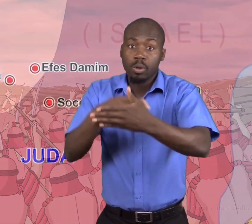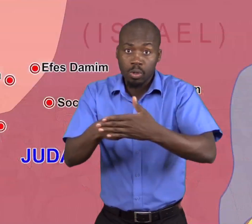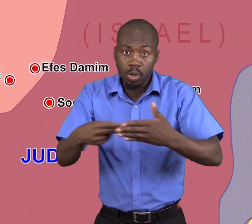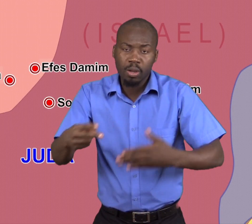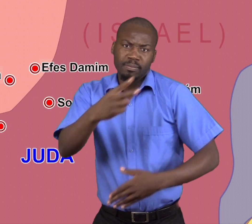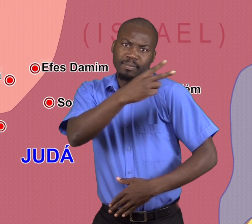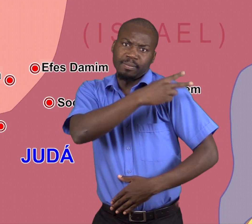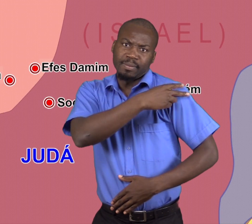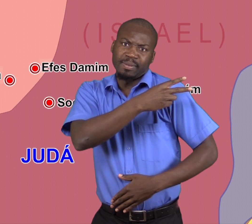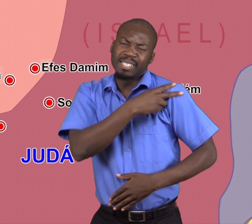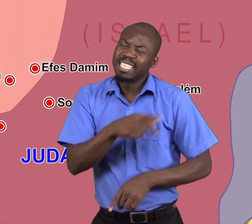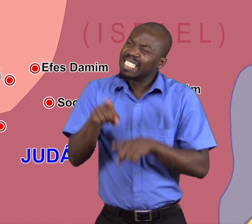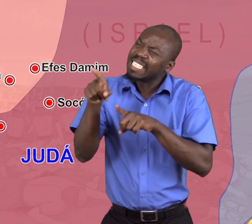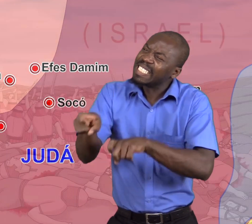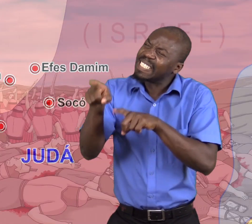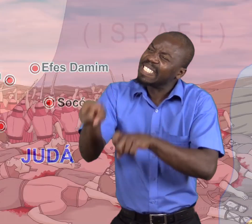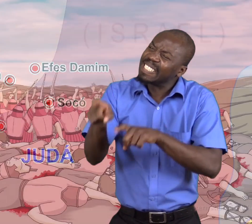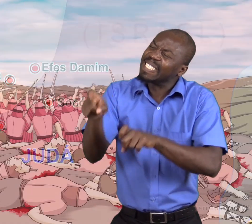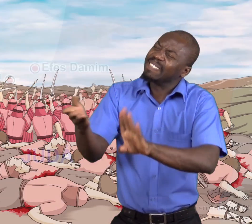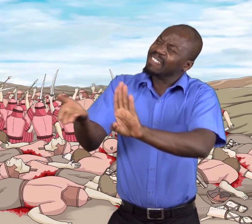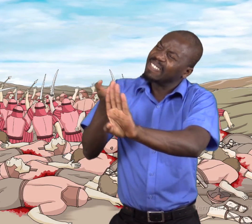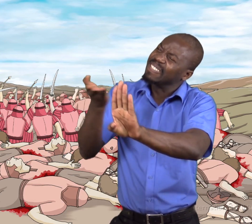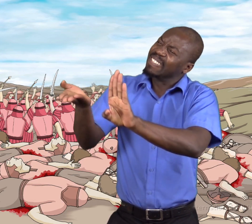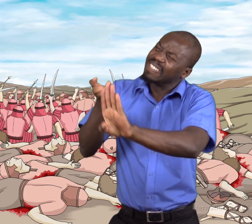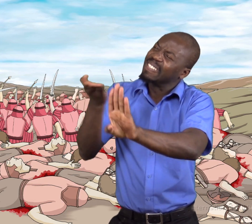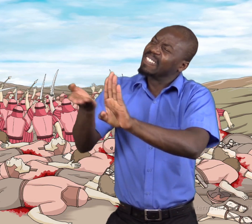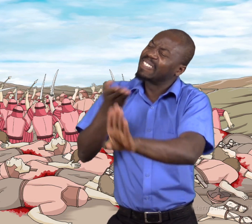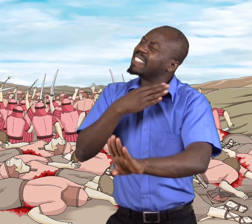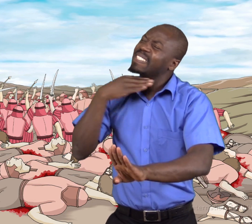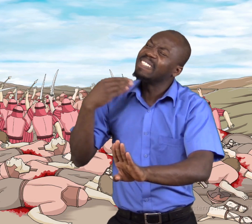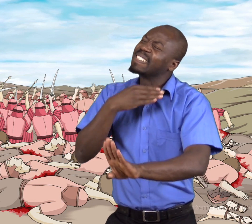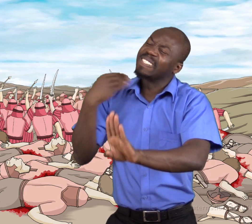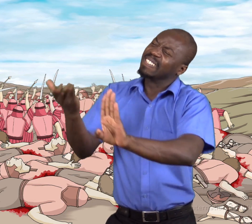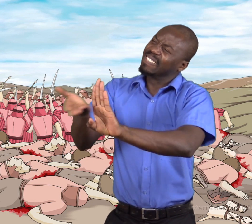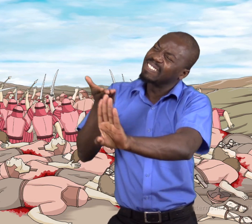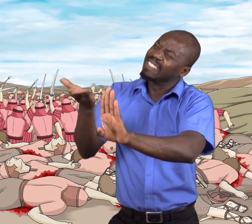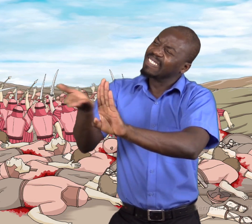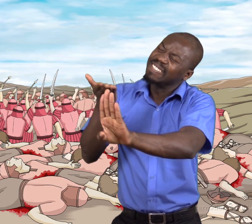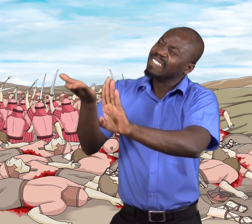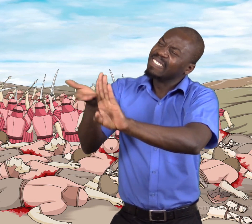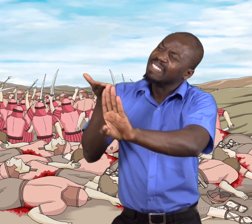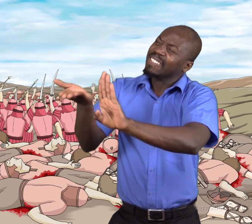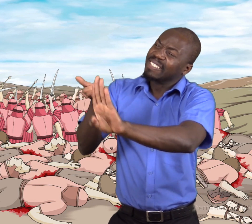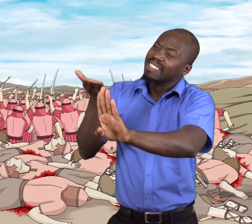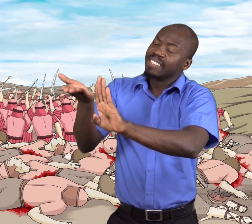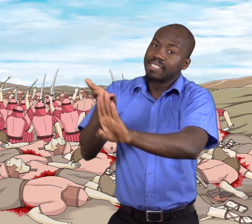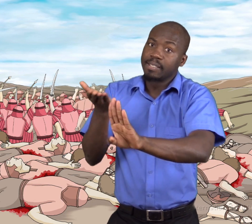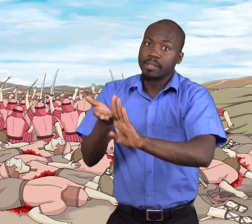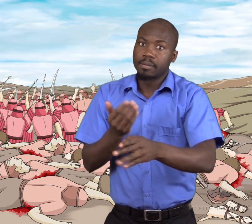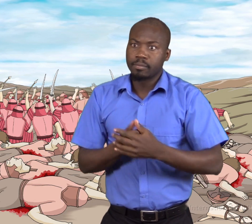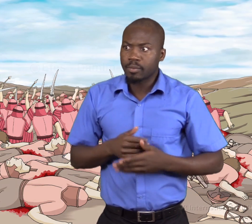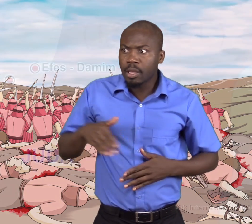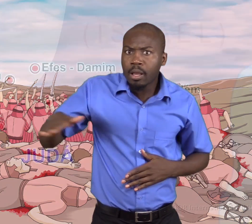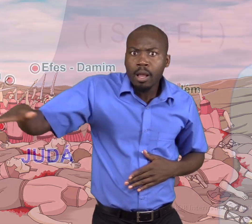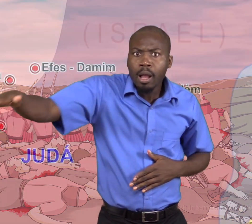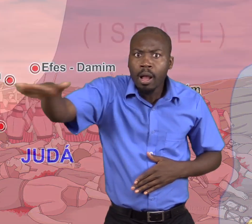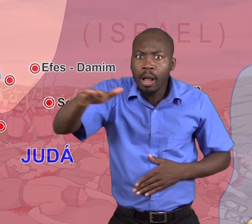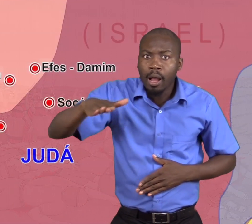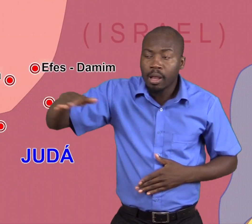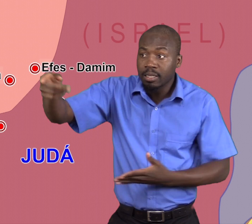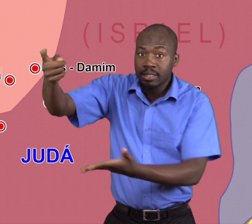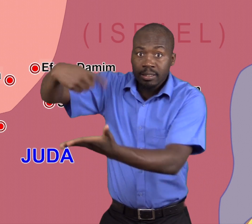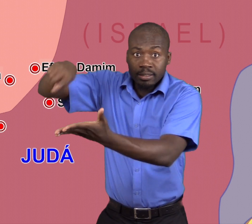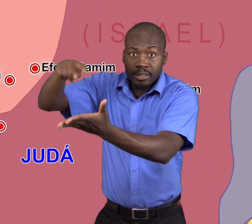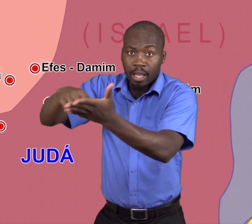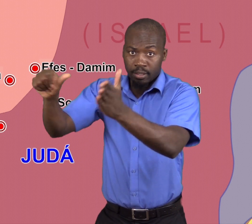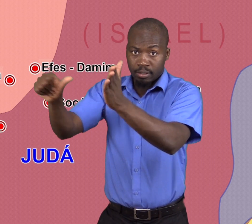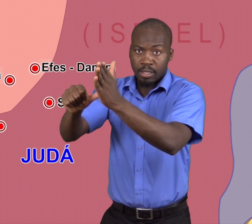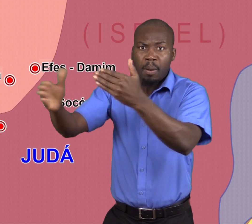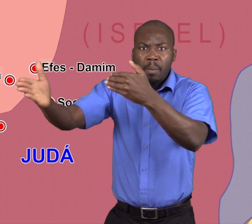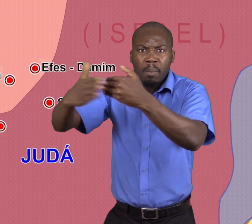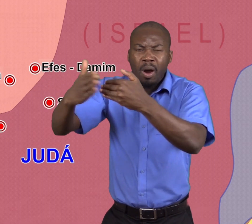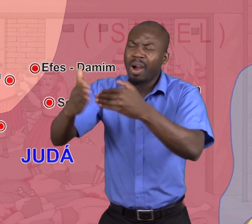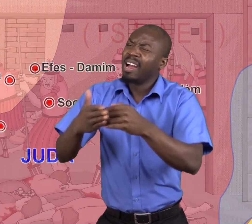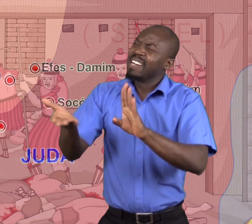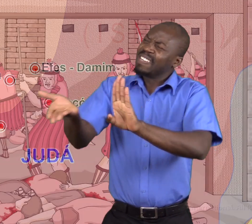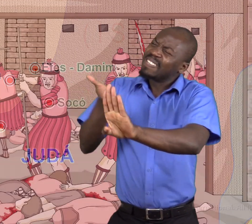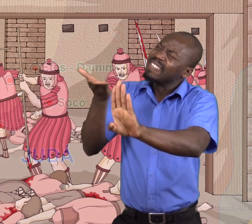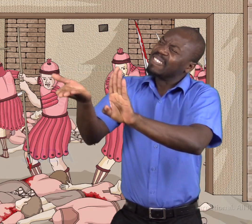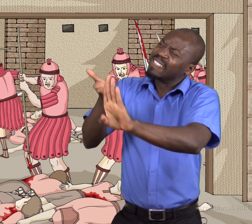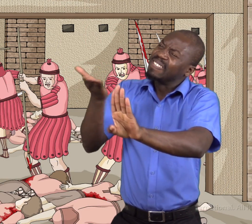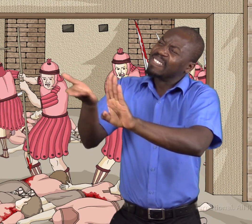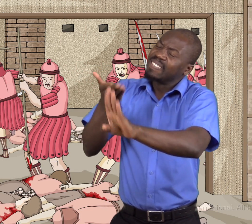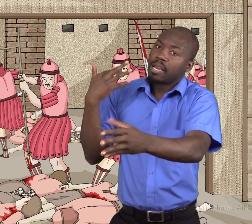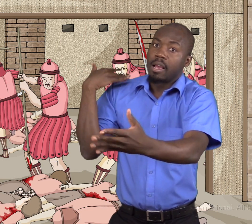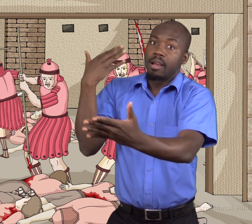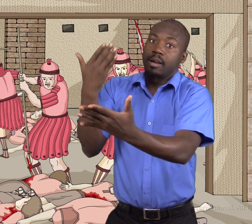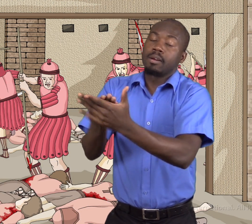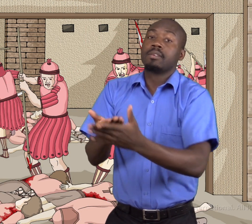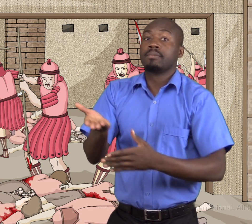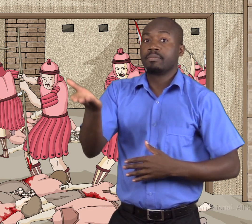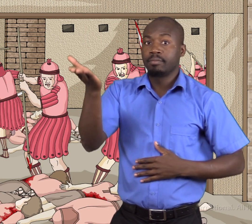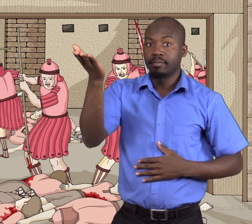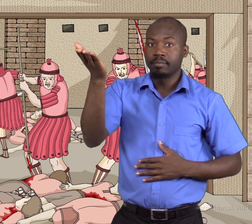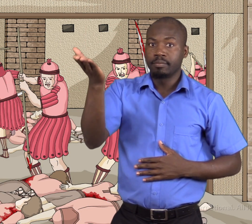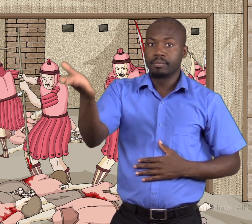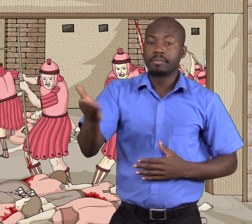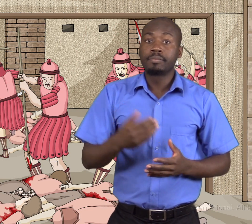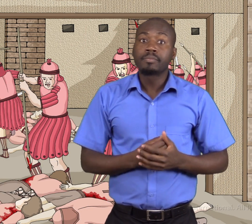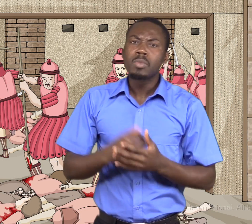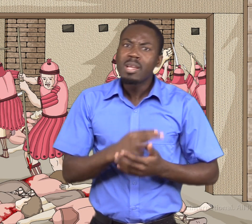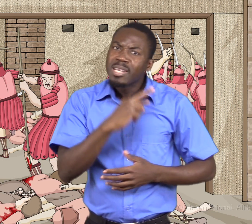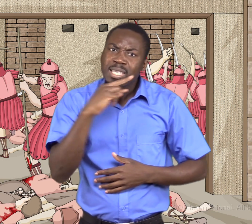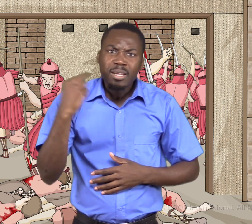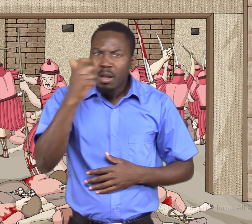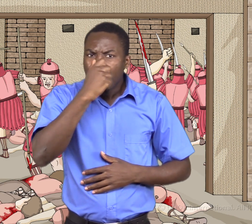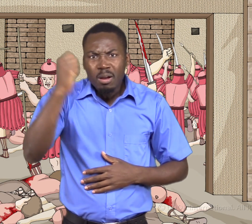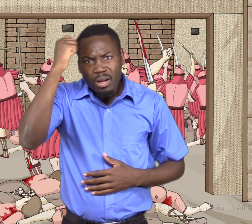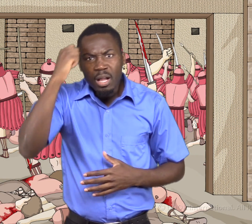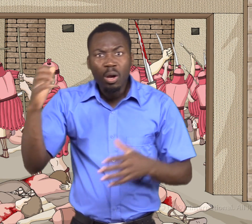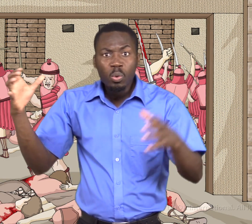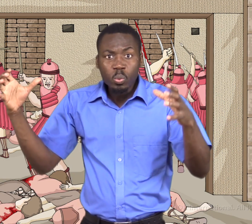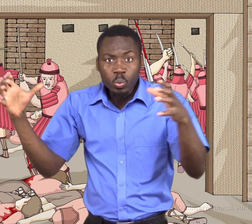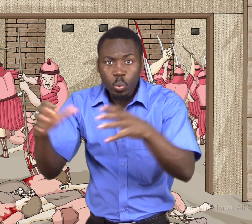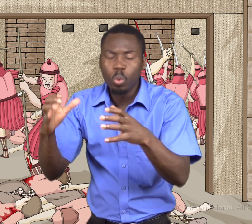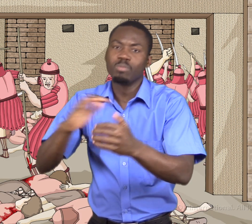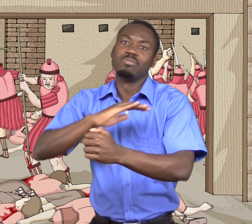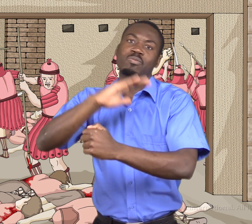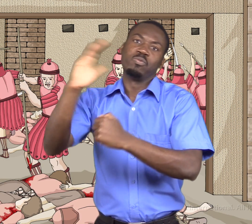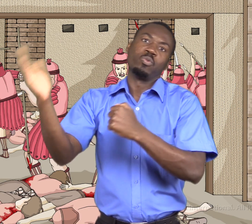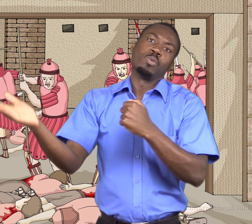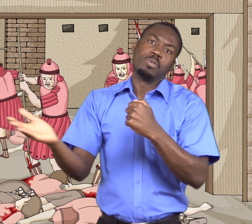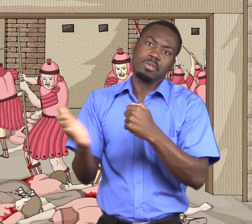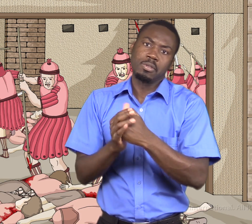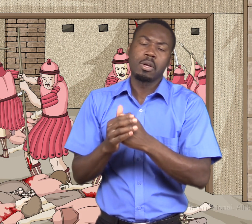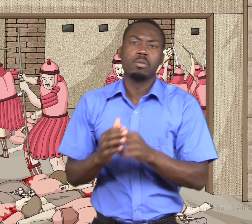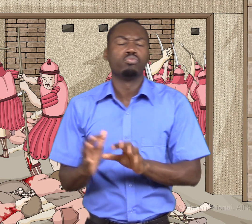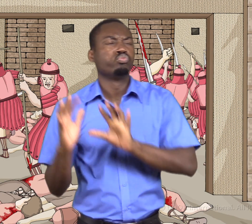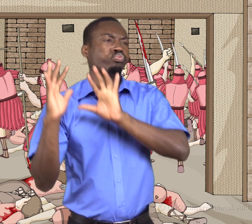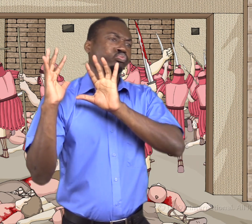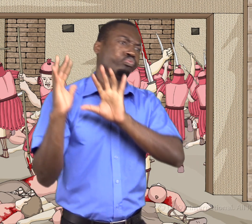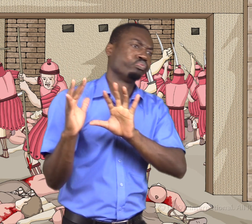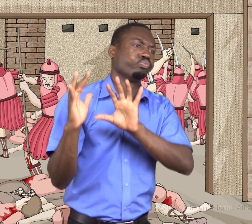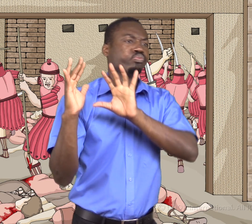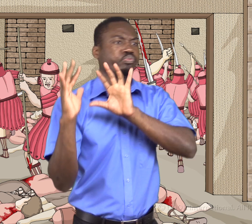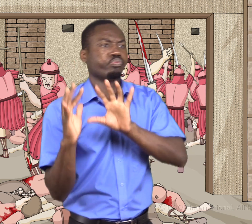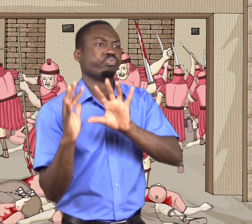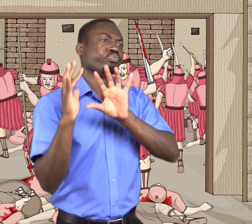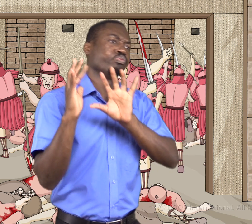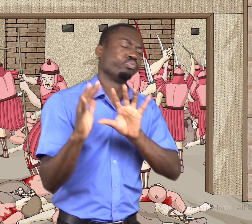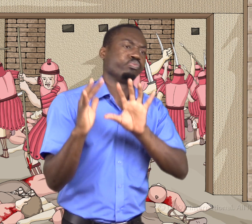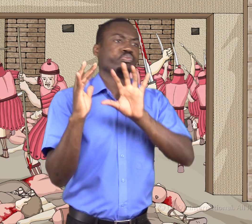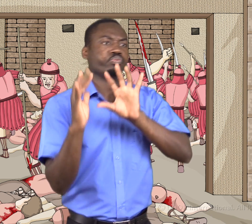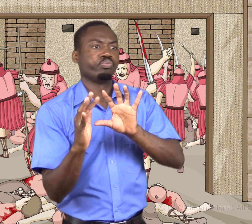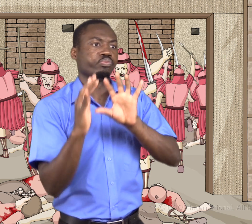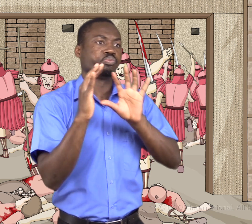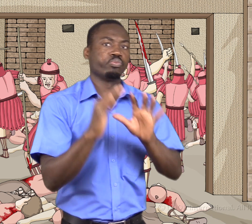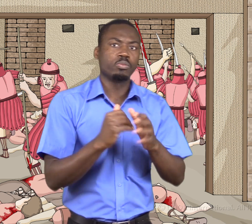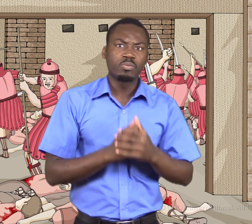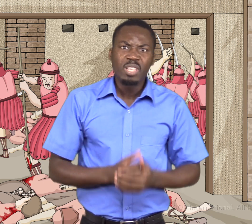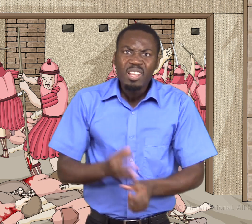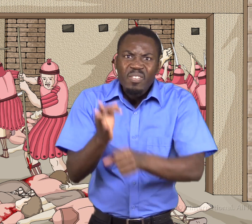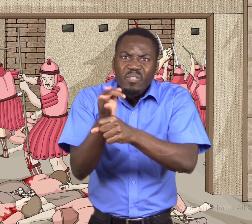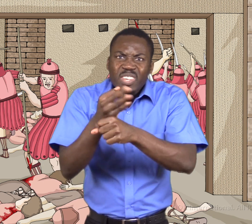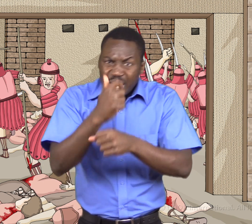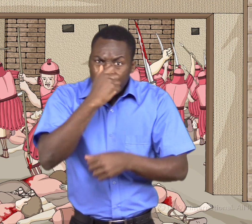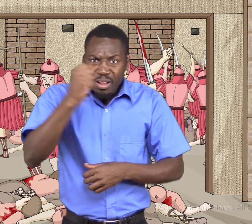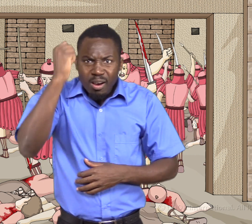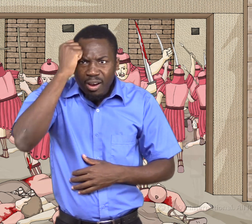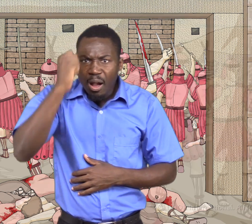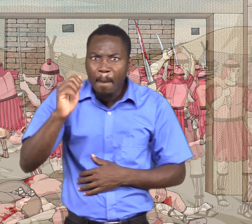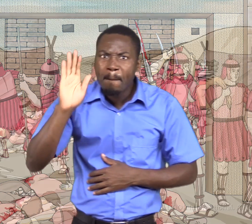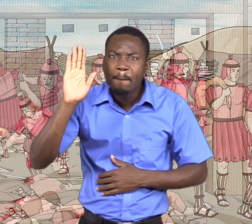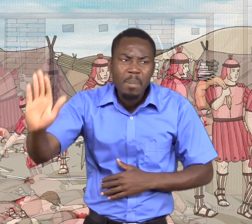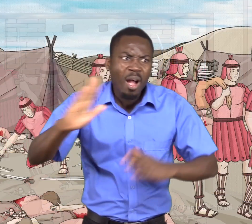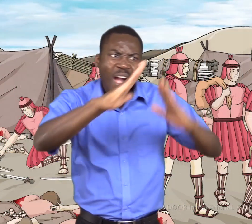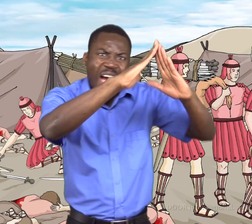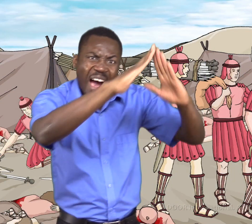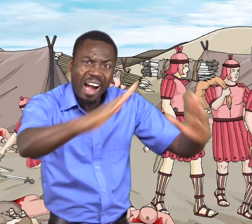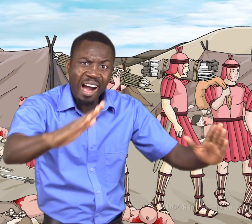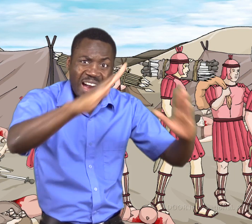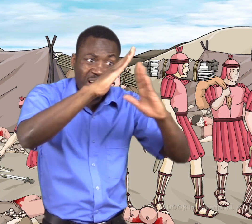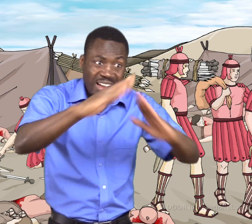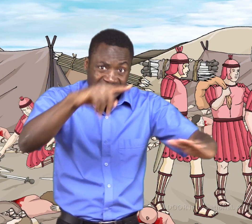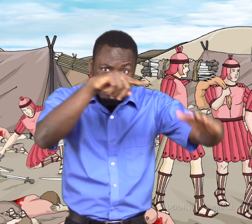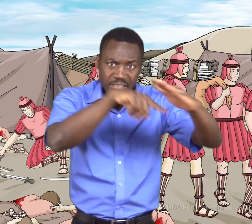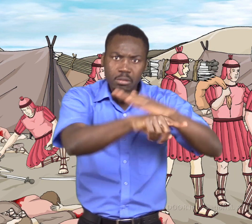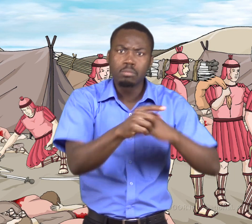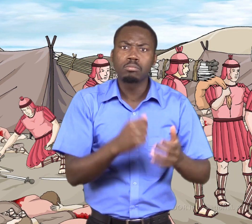And the bodies of the Philistines were strewn along the Shaaraim road to Gath and Ekron.